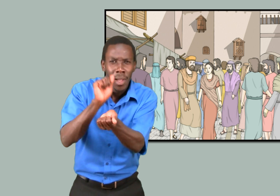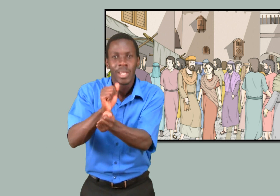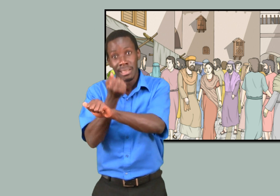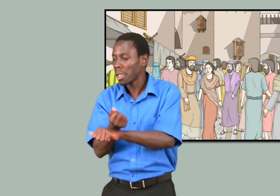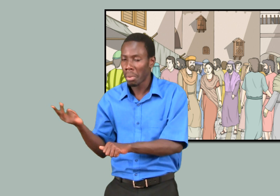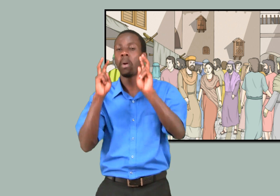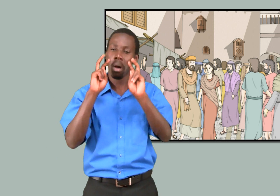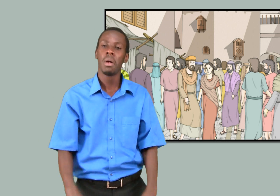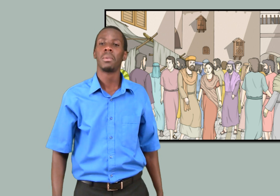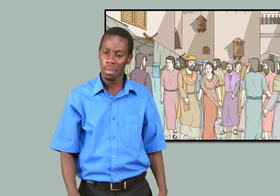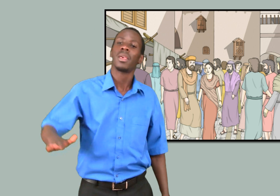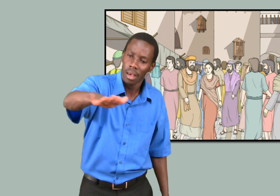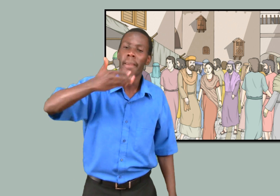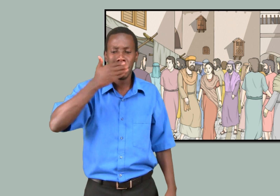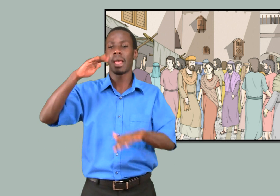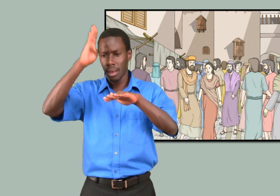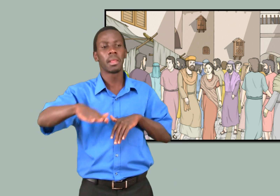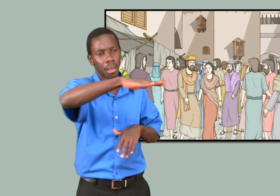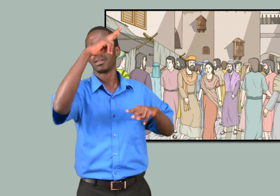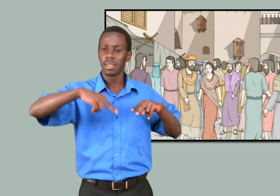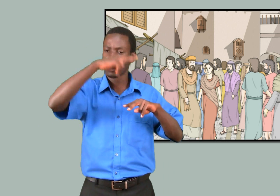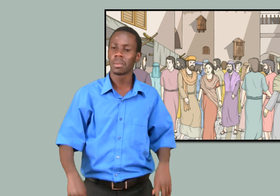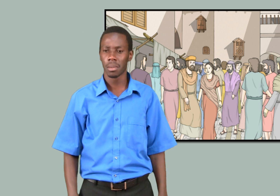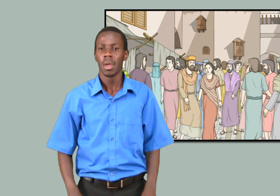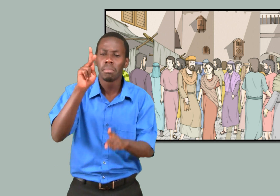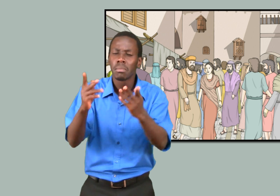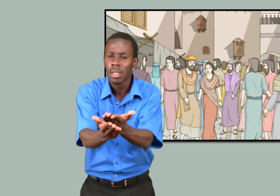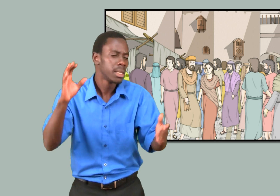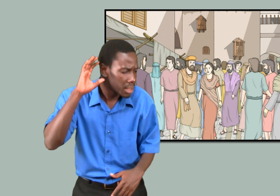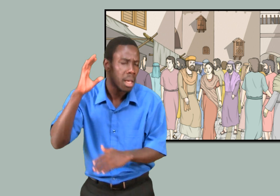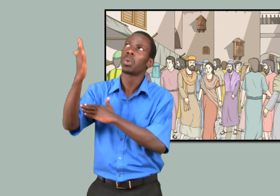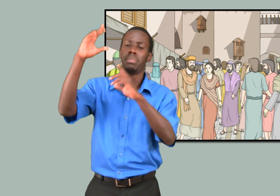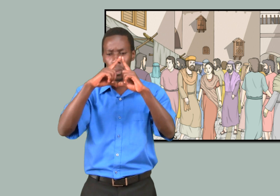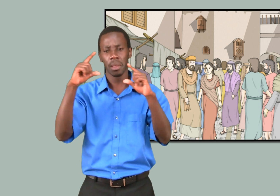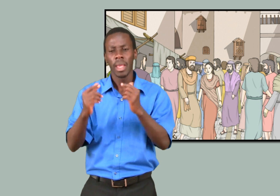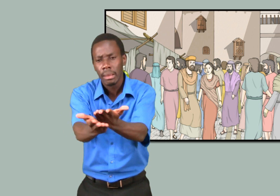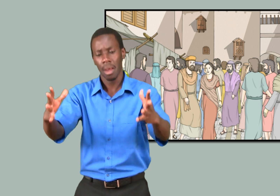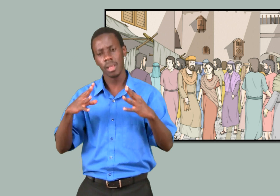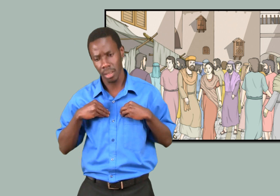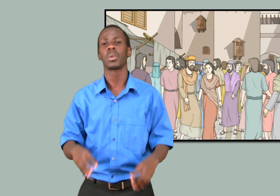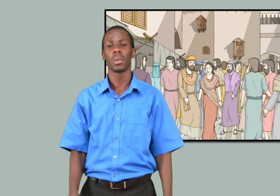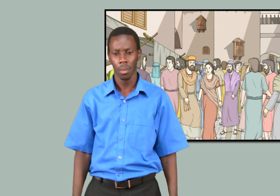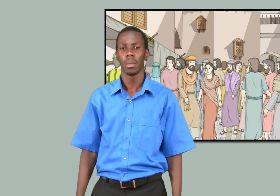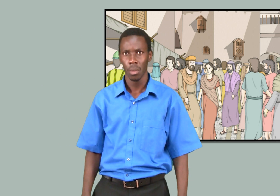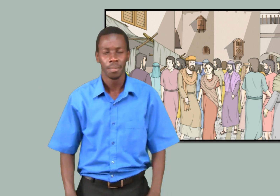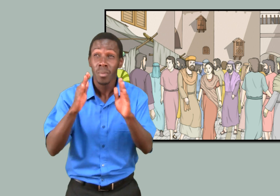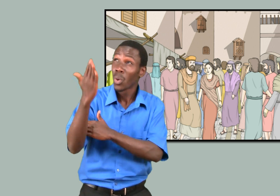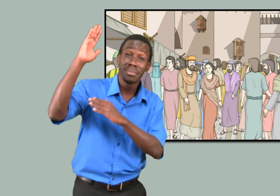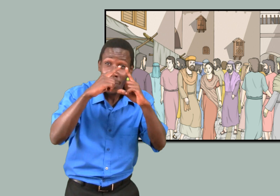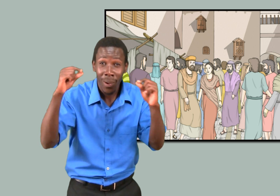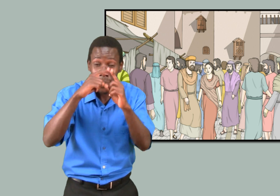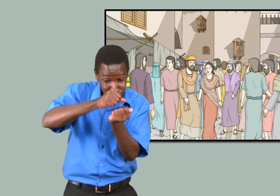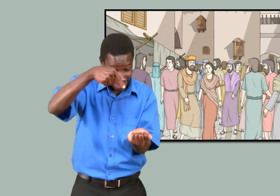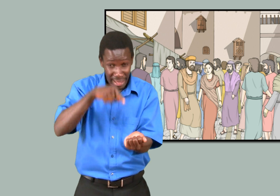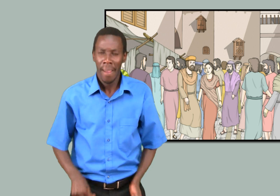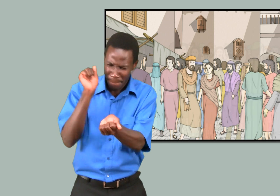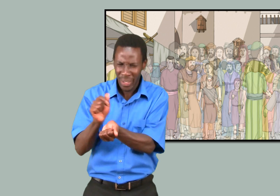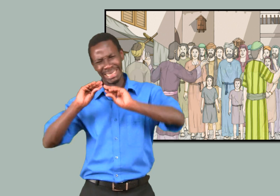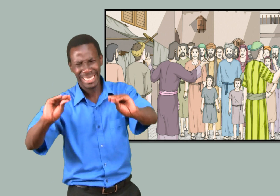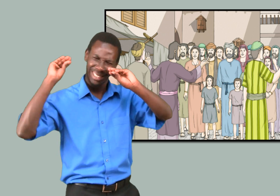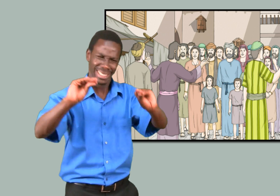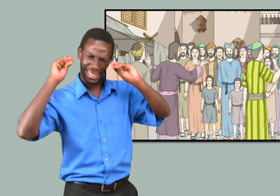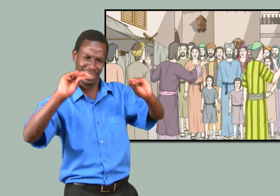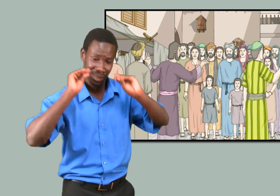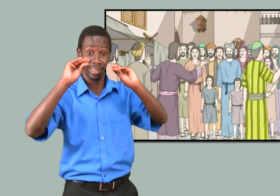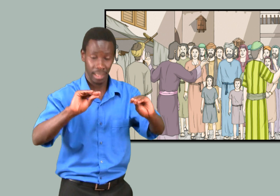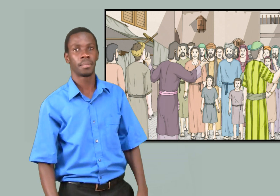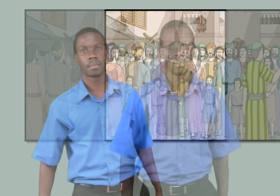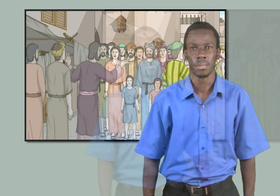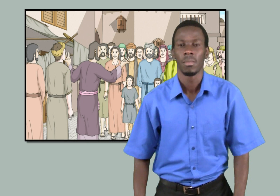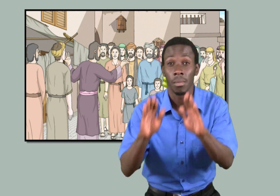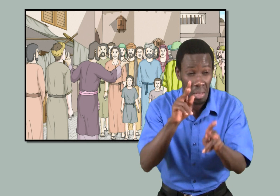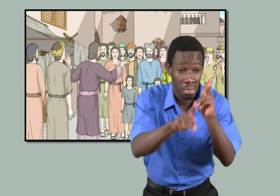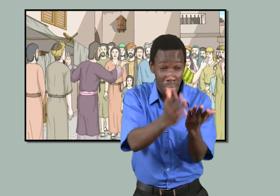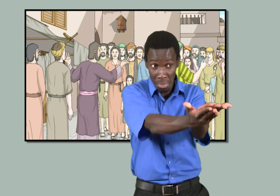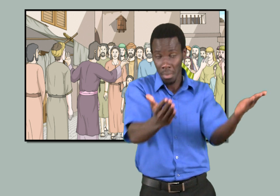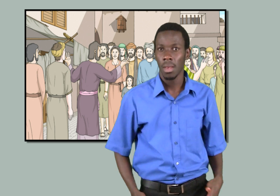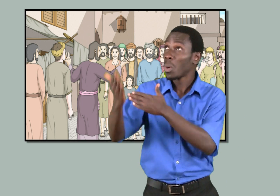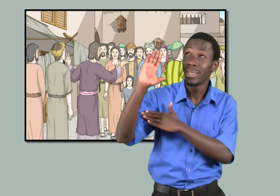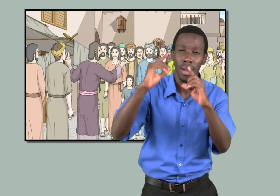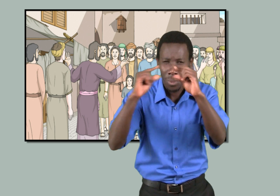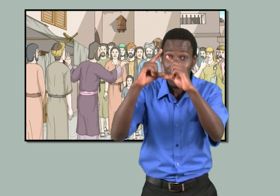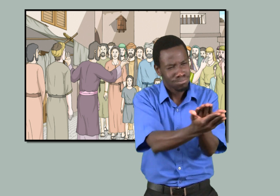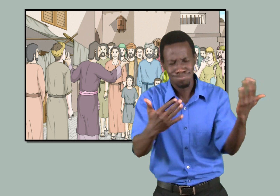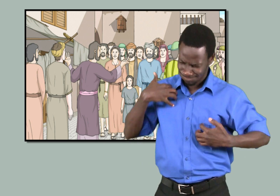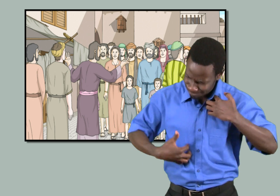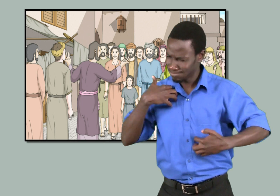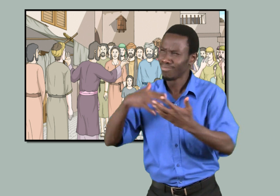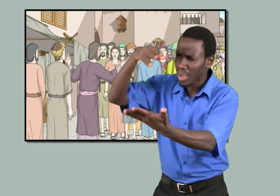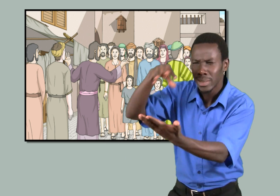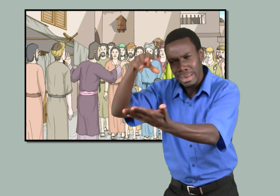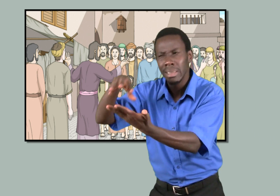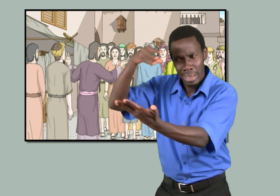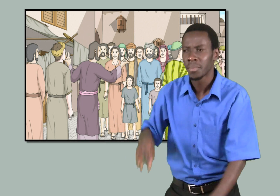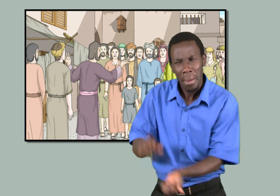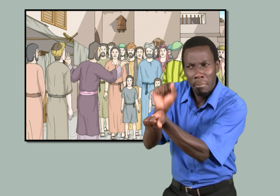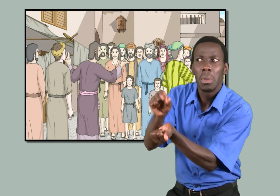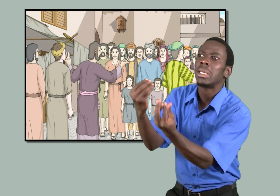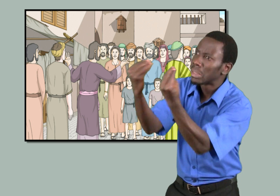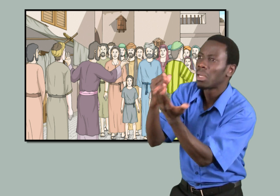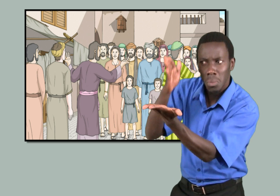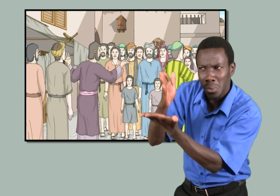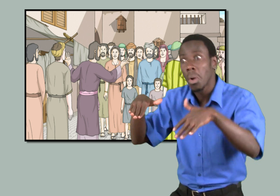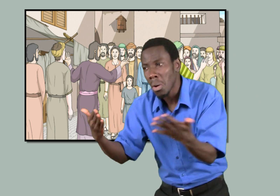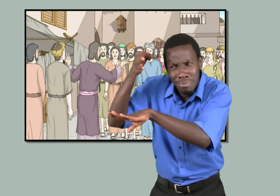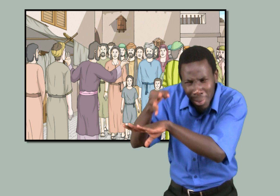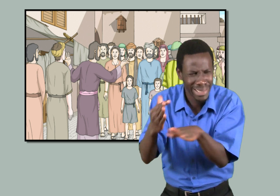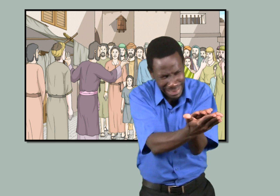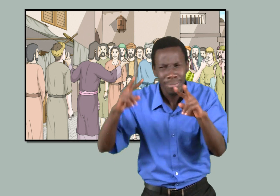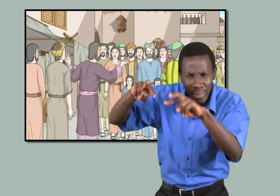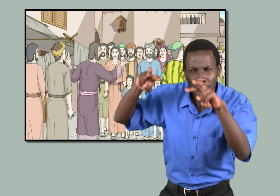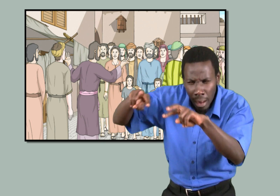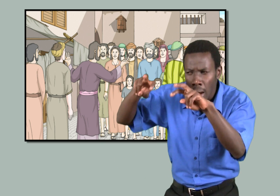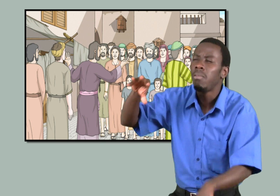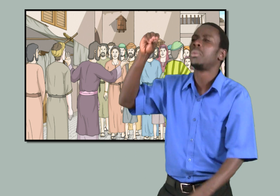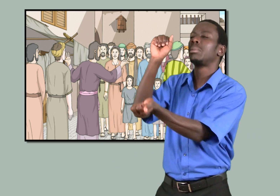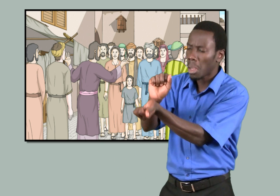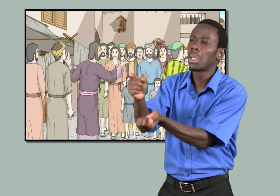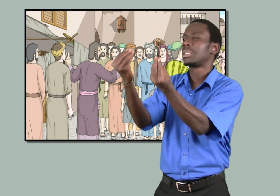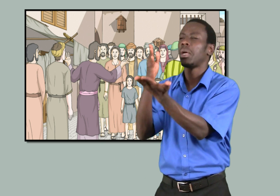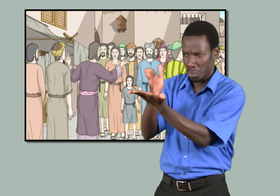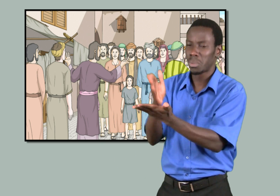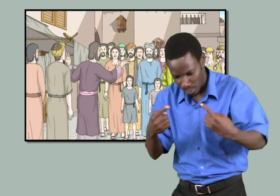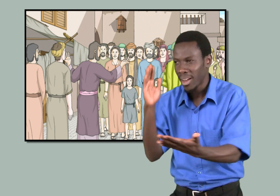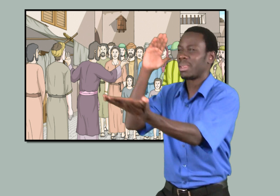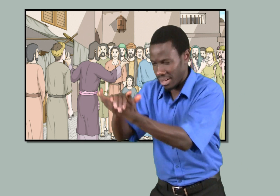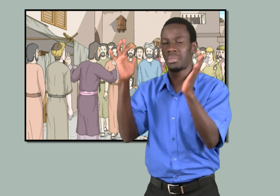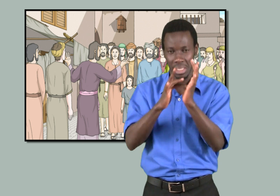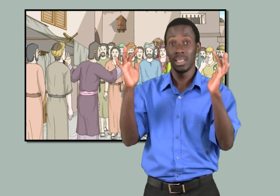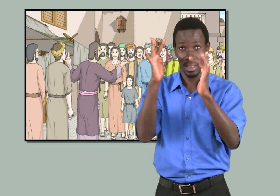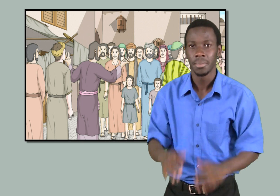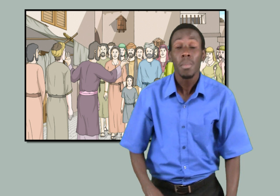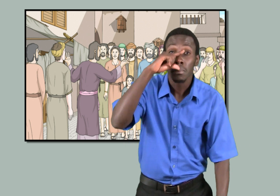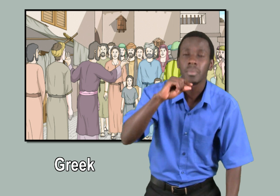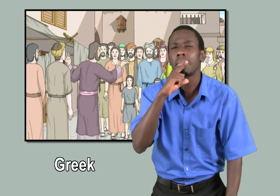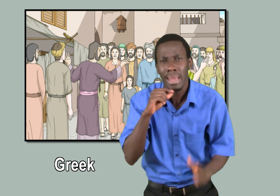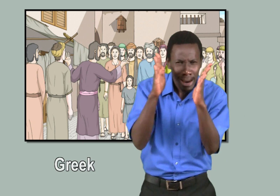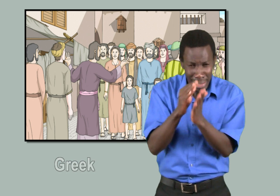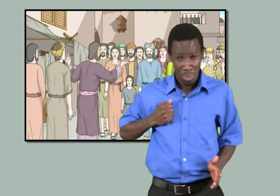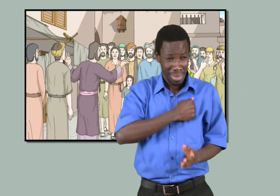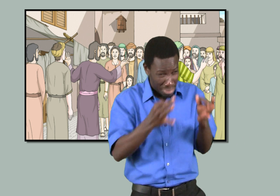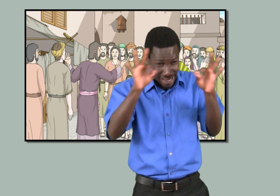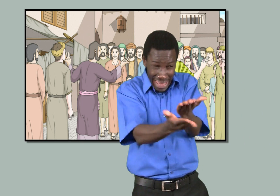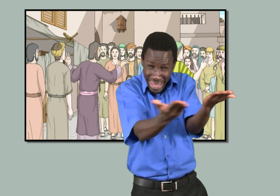Now the Bereans were more noble-minded than the Thessalonians, for they received the message with great eagerness and examined the Scriptures every day to see if these teachings were true.